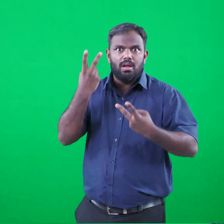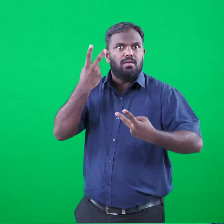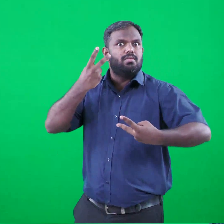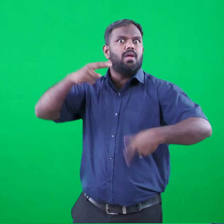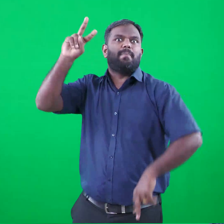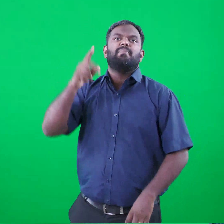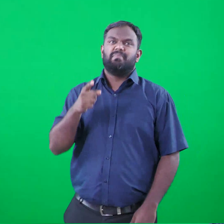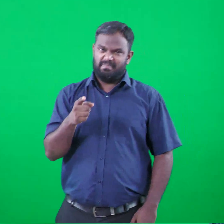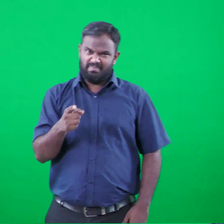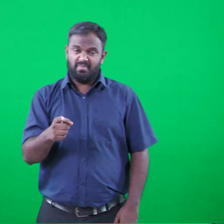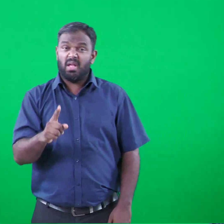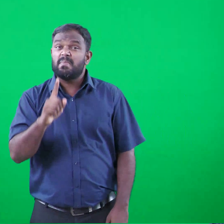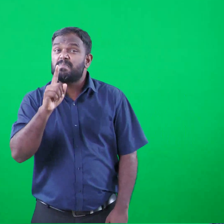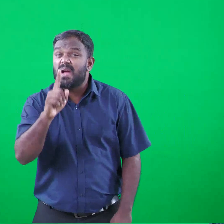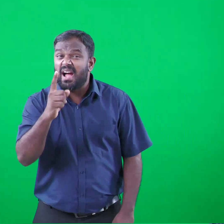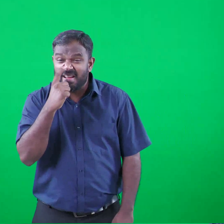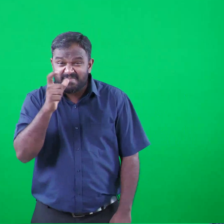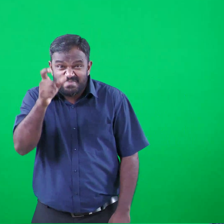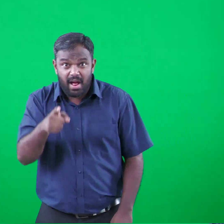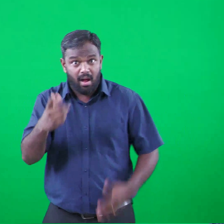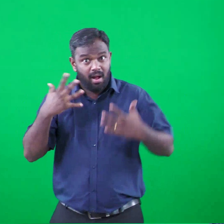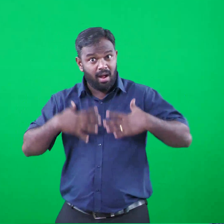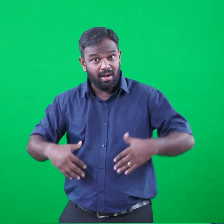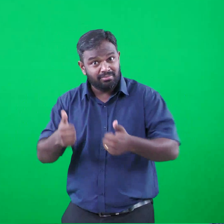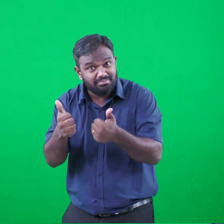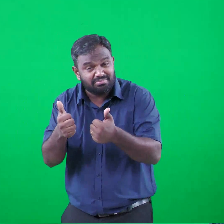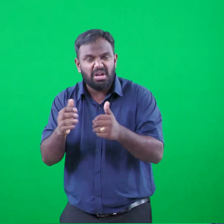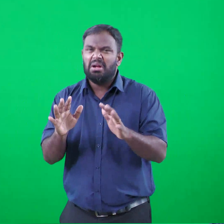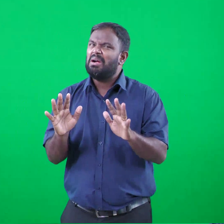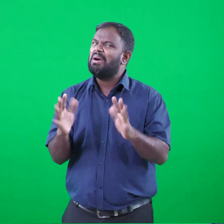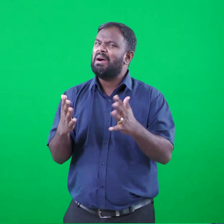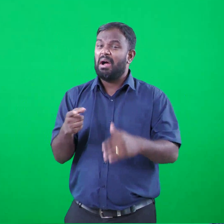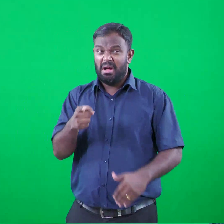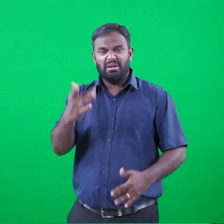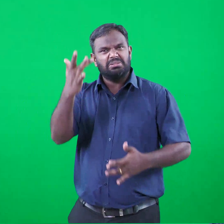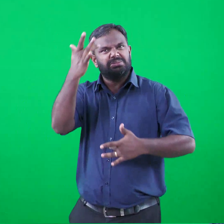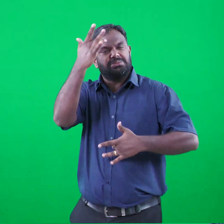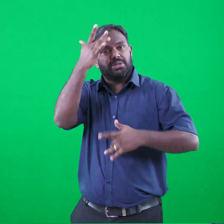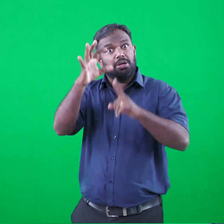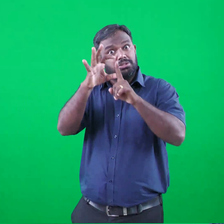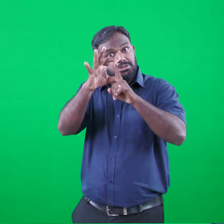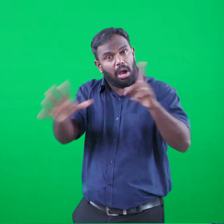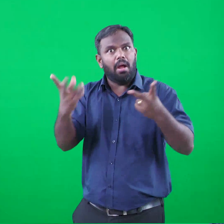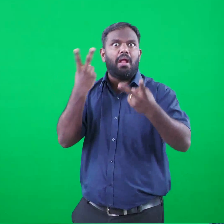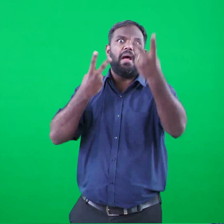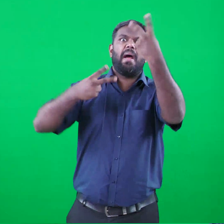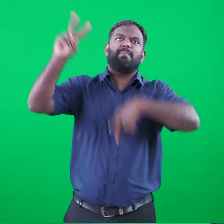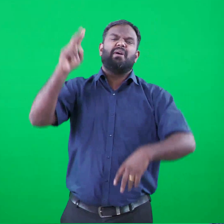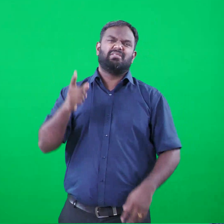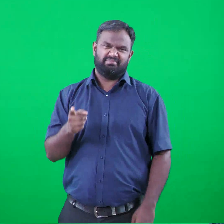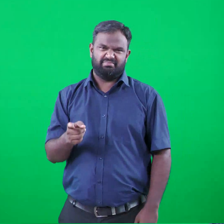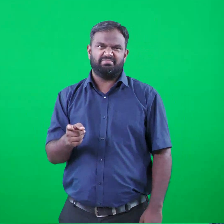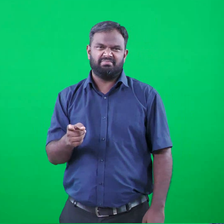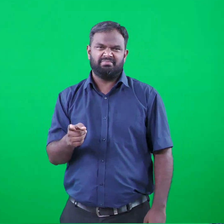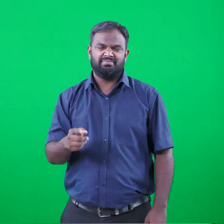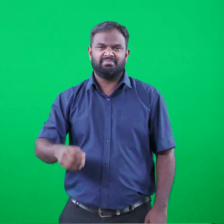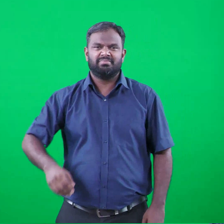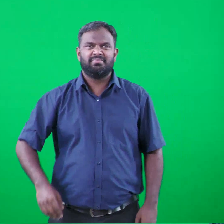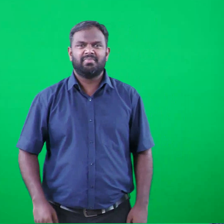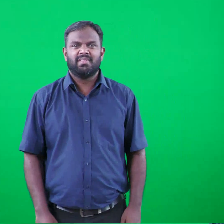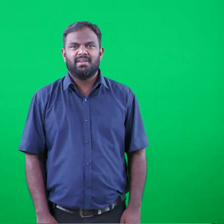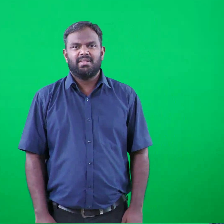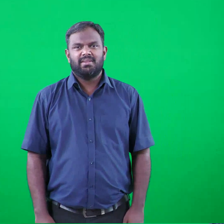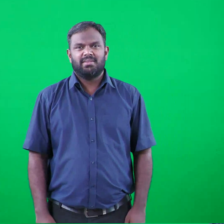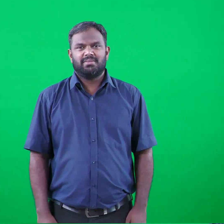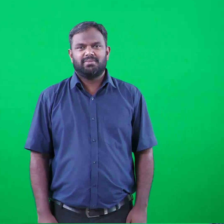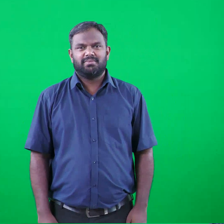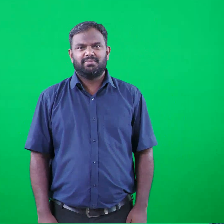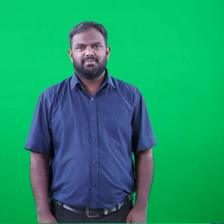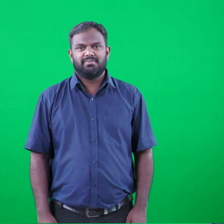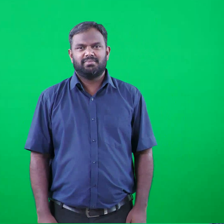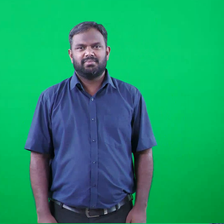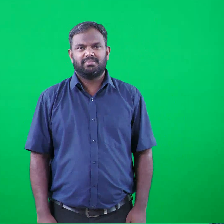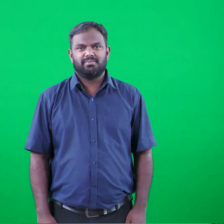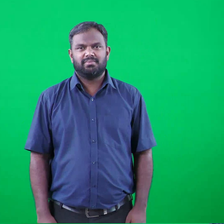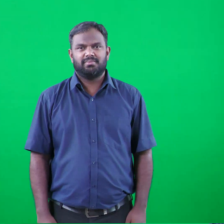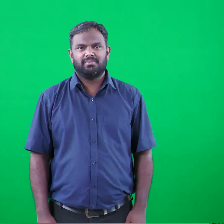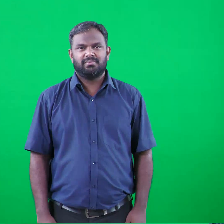Instead, her condition had only grown worse.